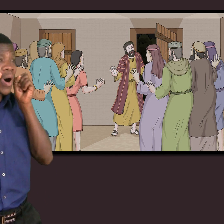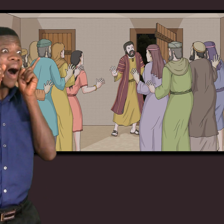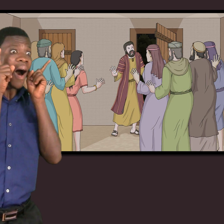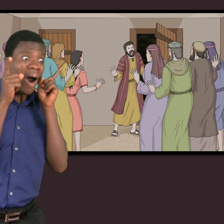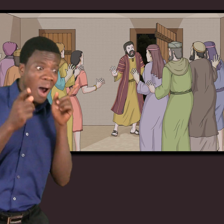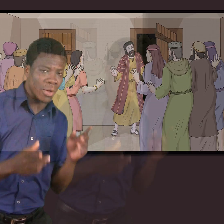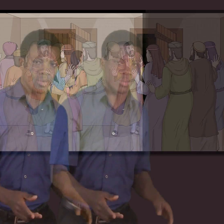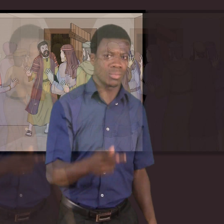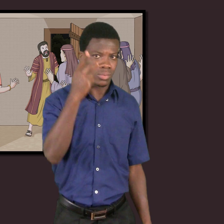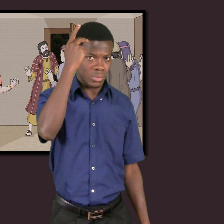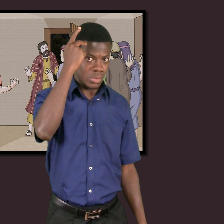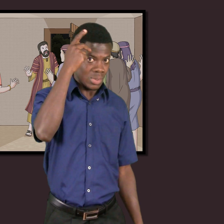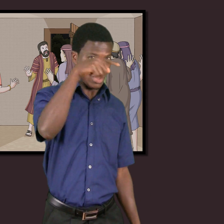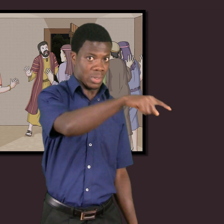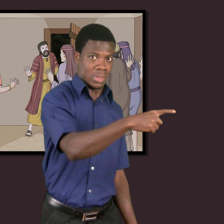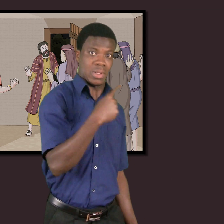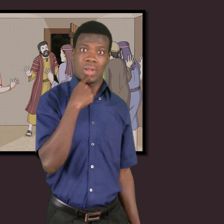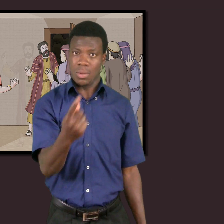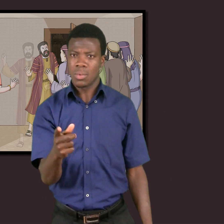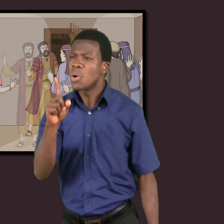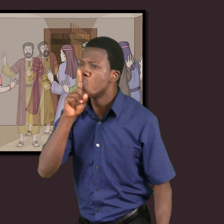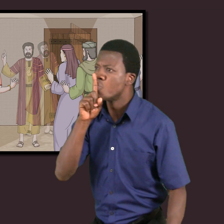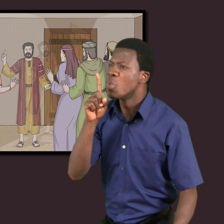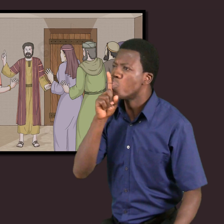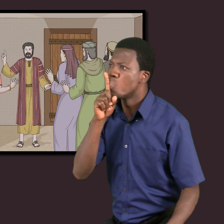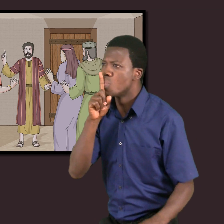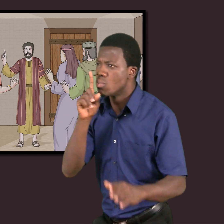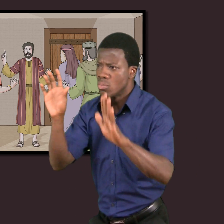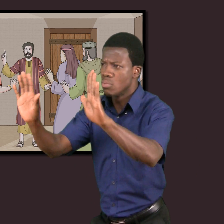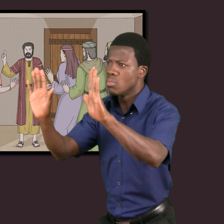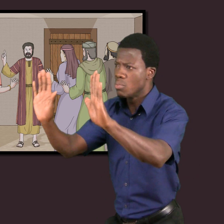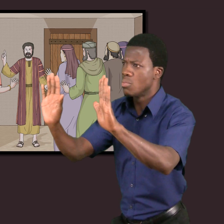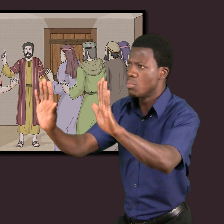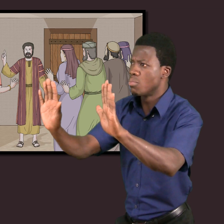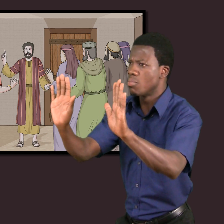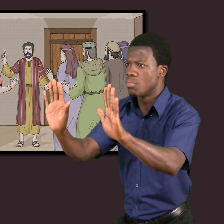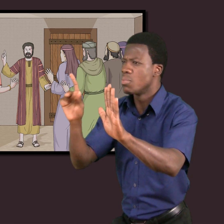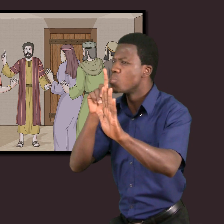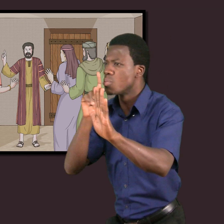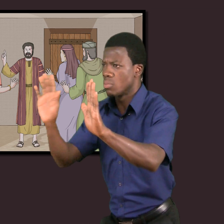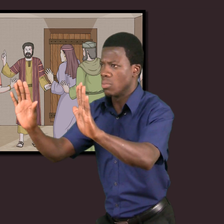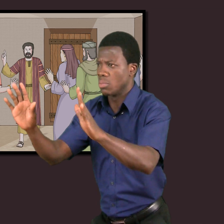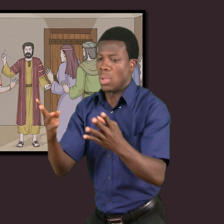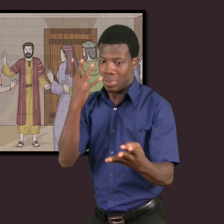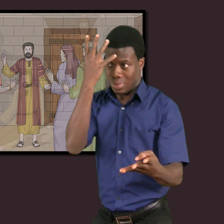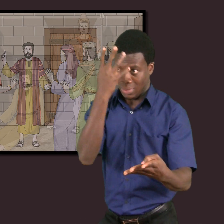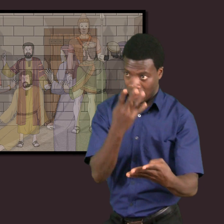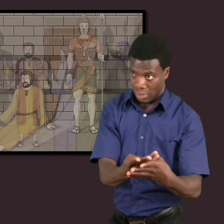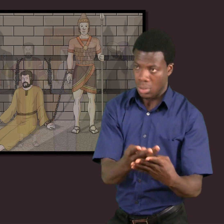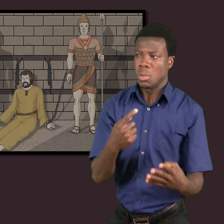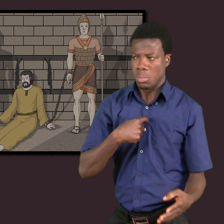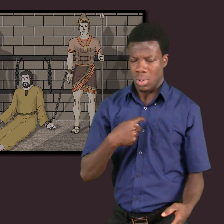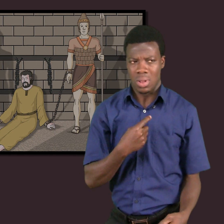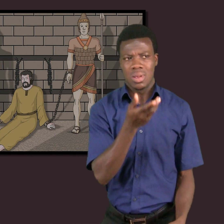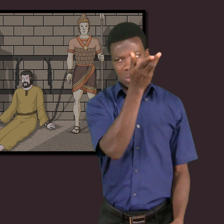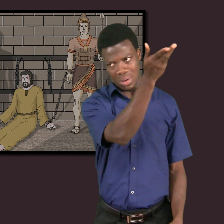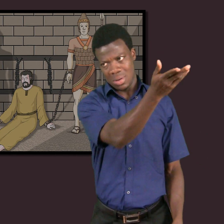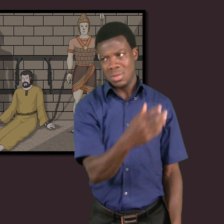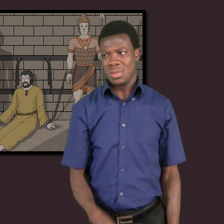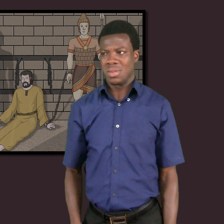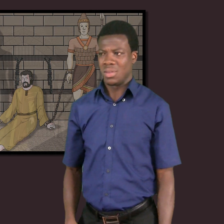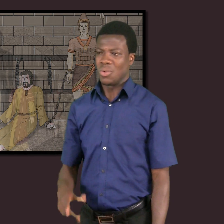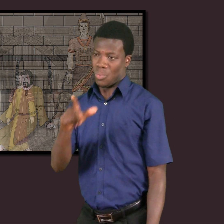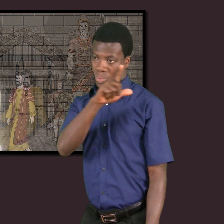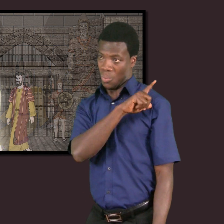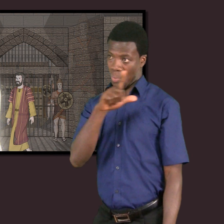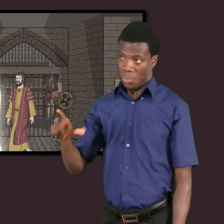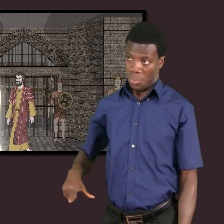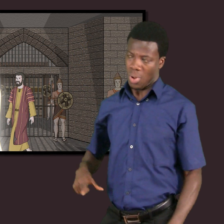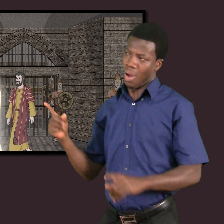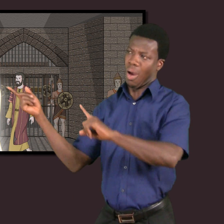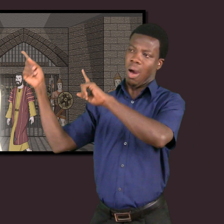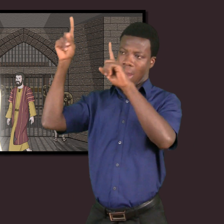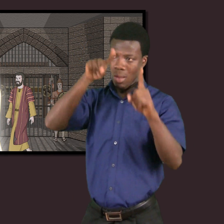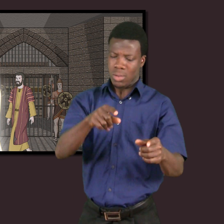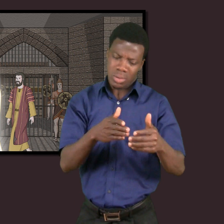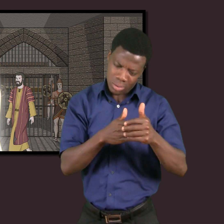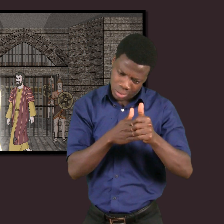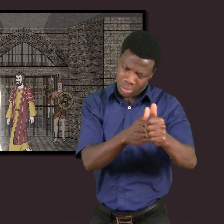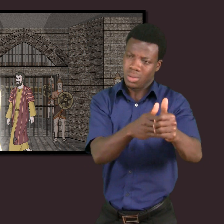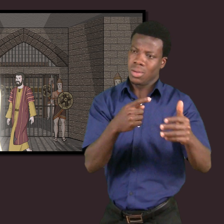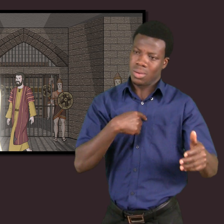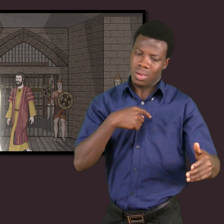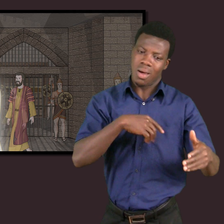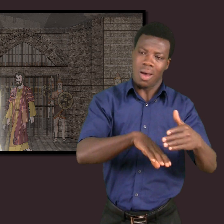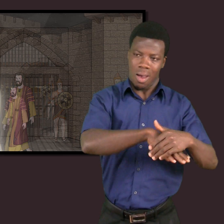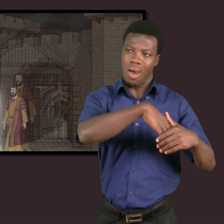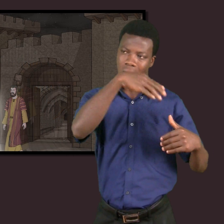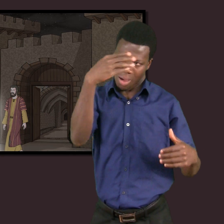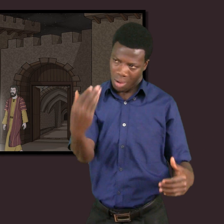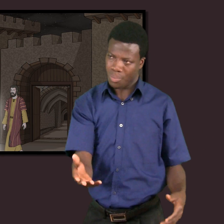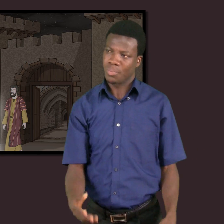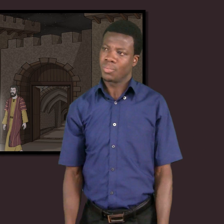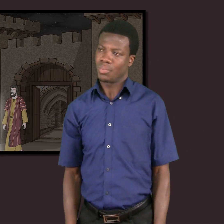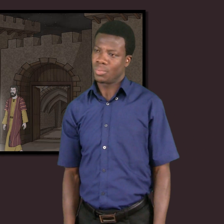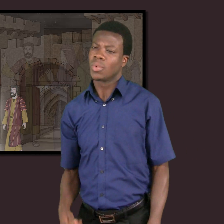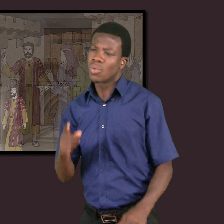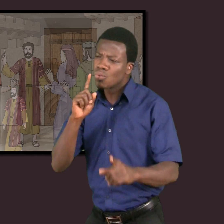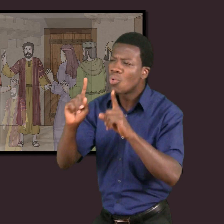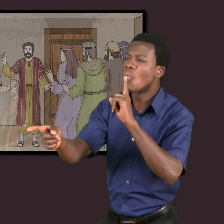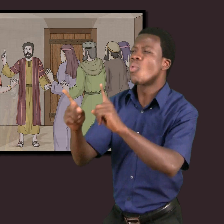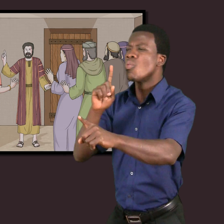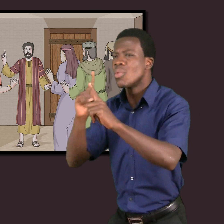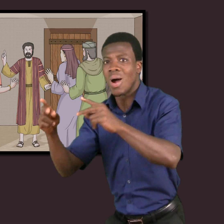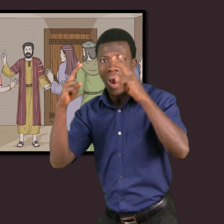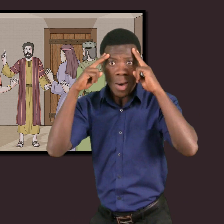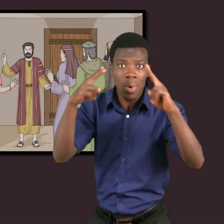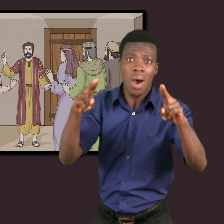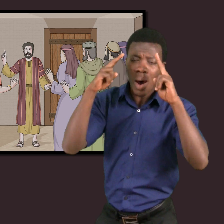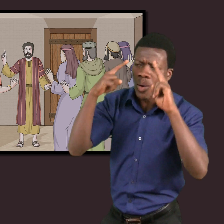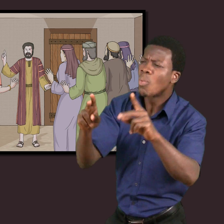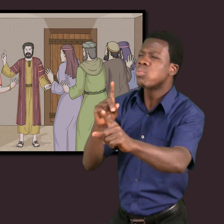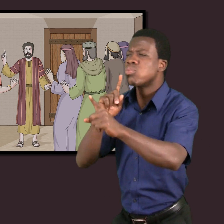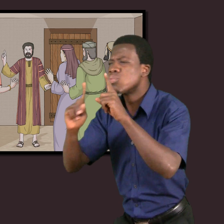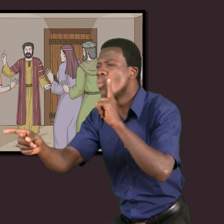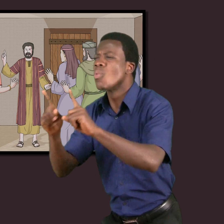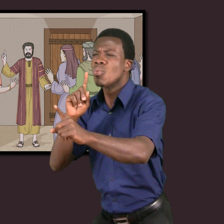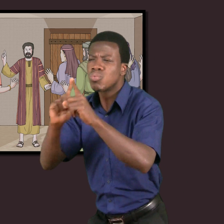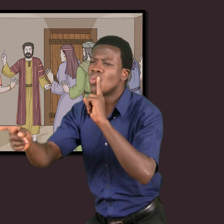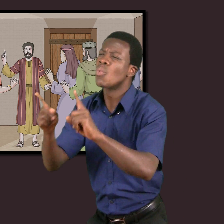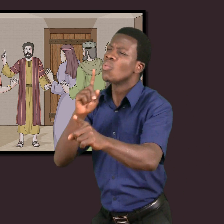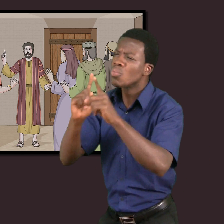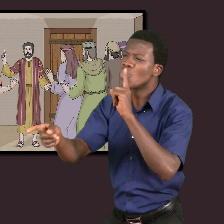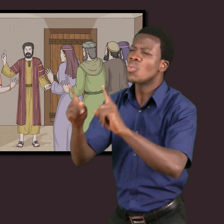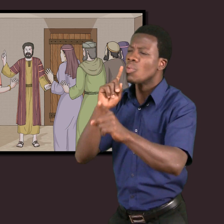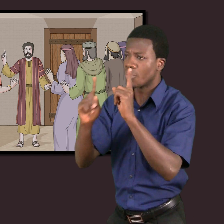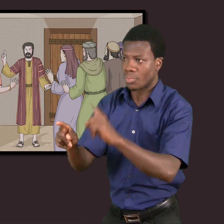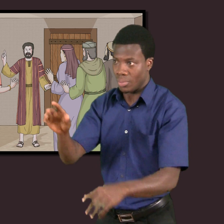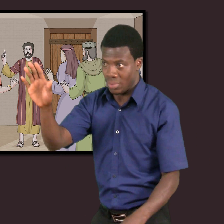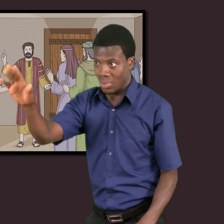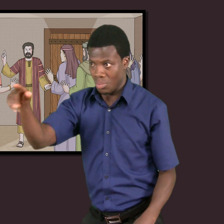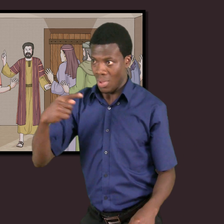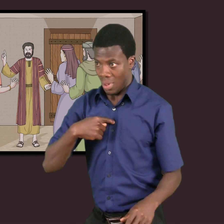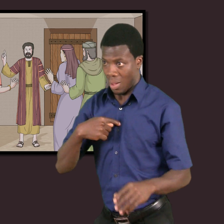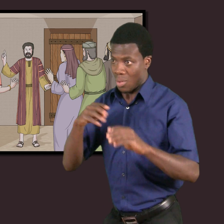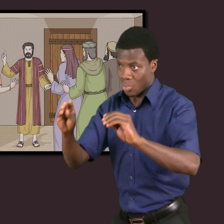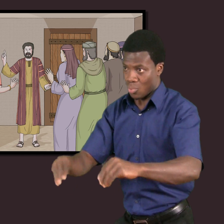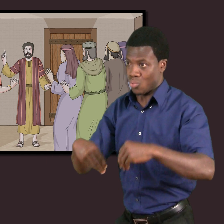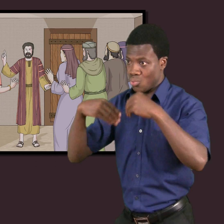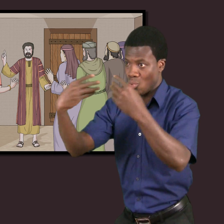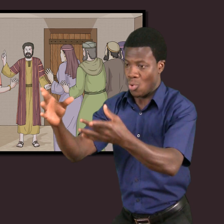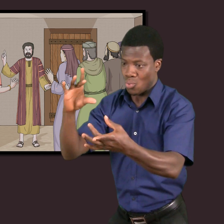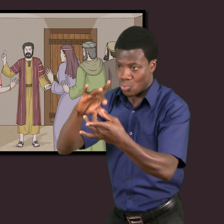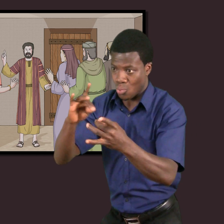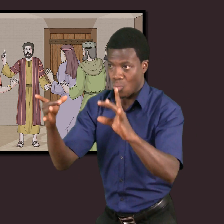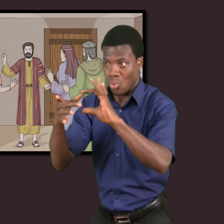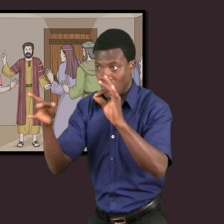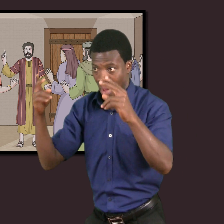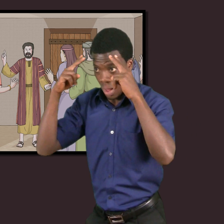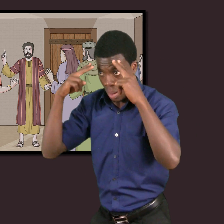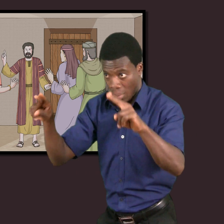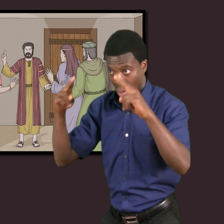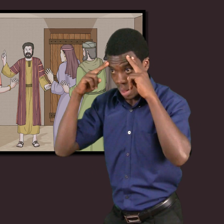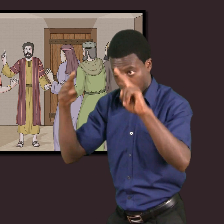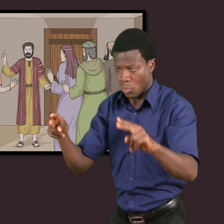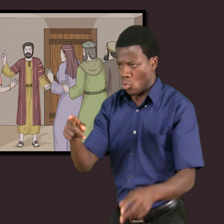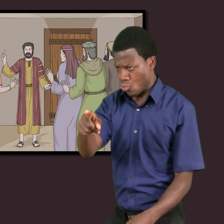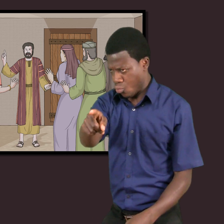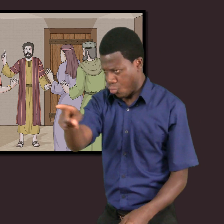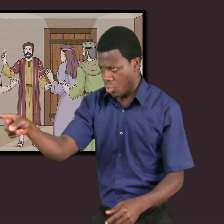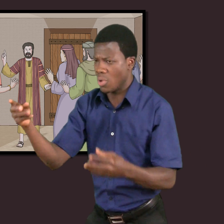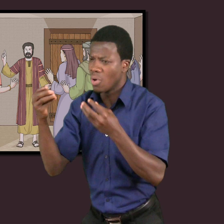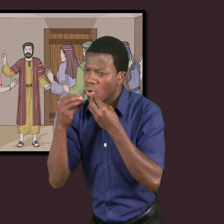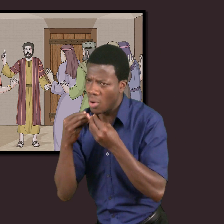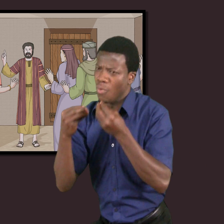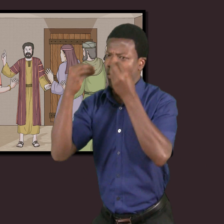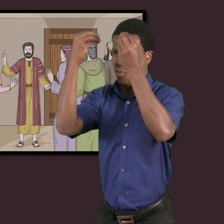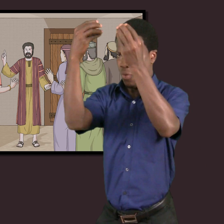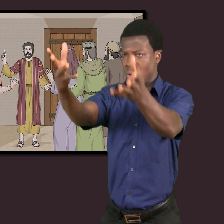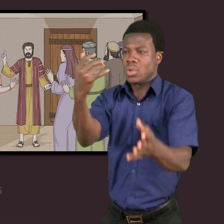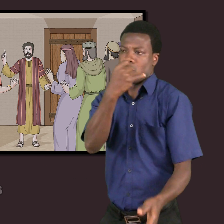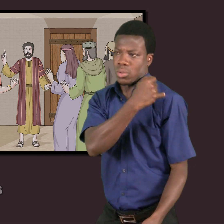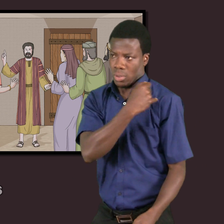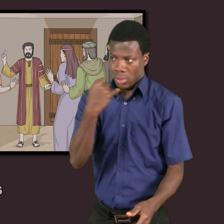Peter motioned with his hand for silence, and he described how the Lord had brought him out of the prison.